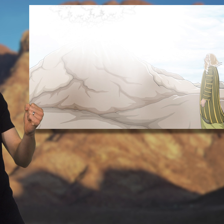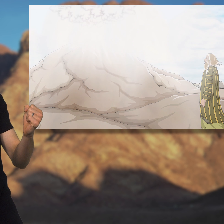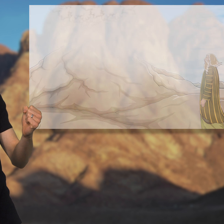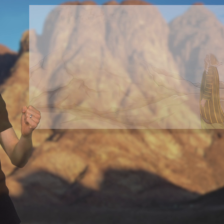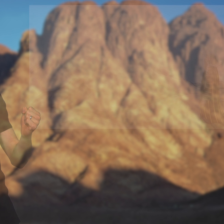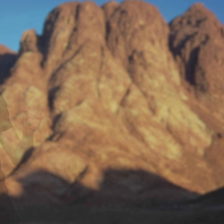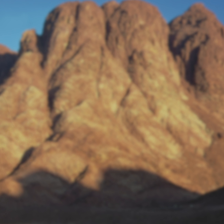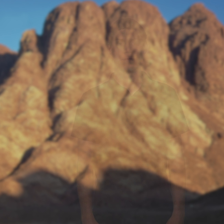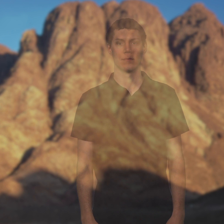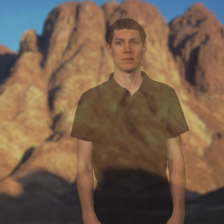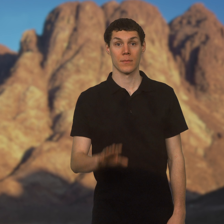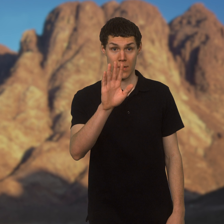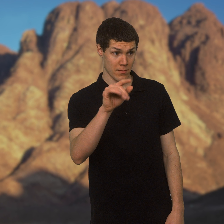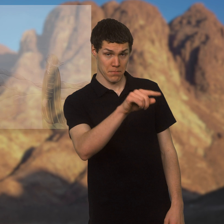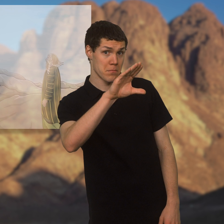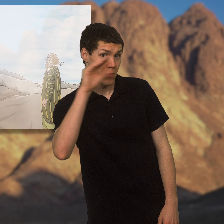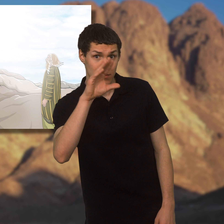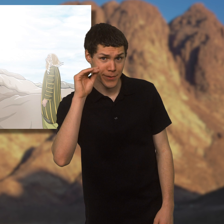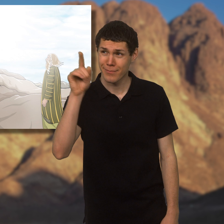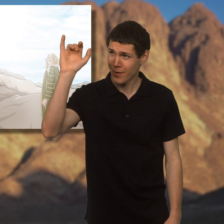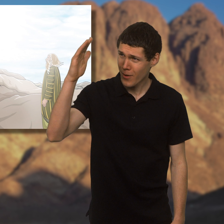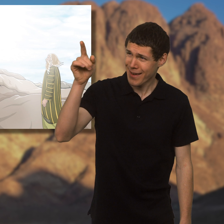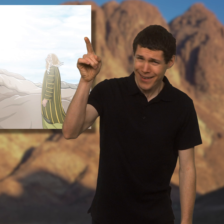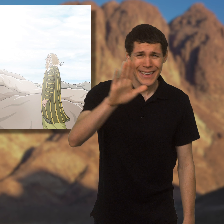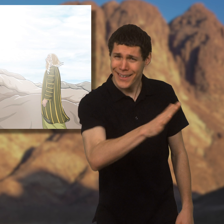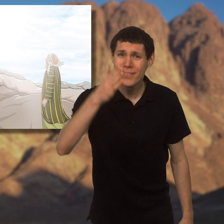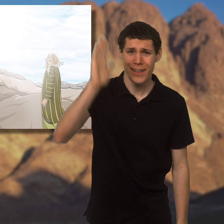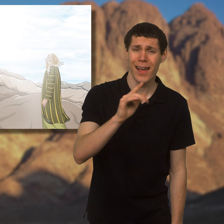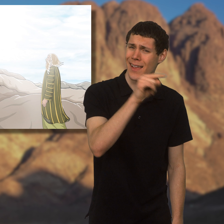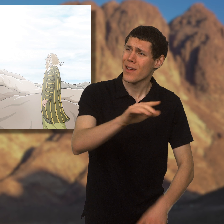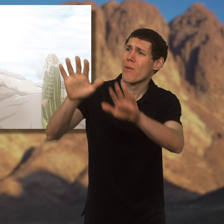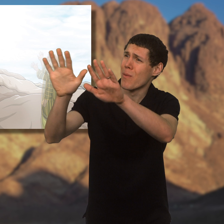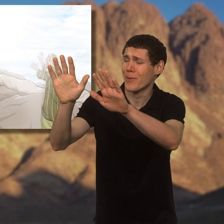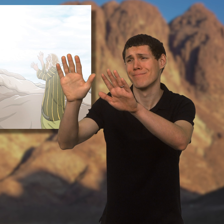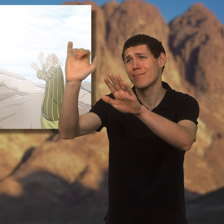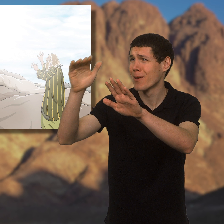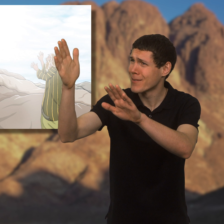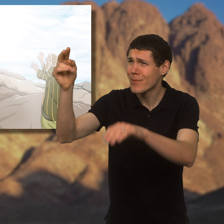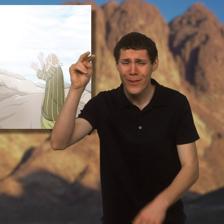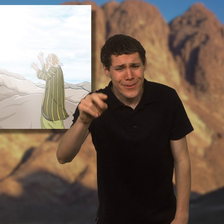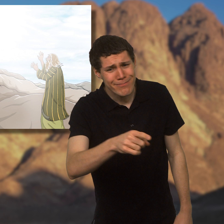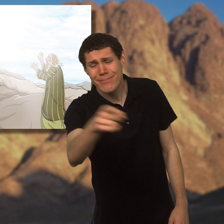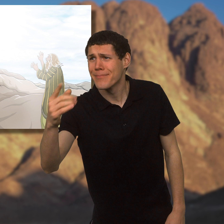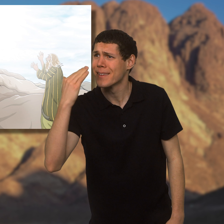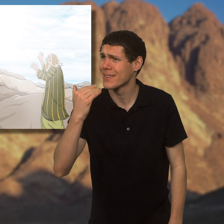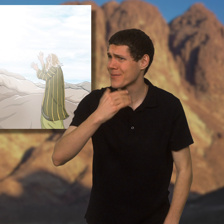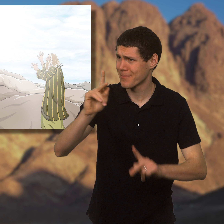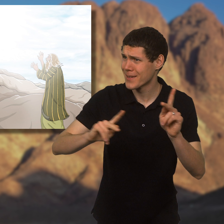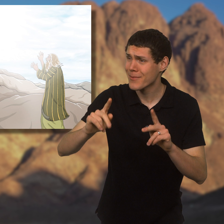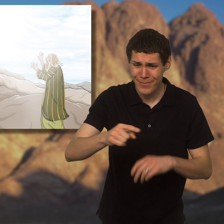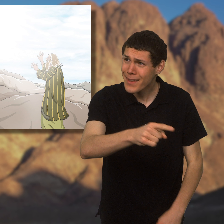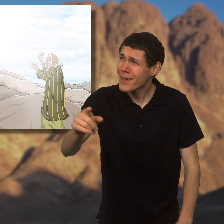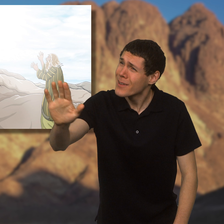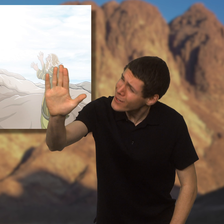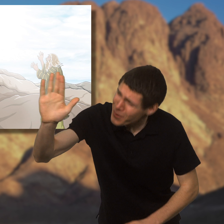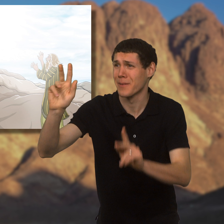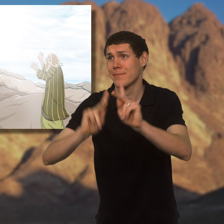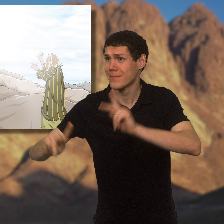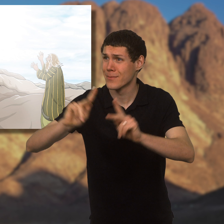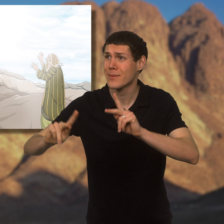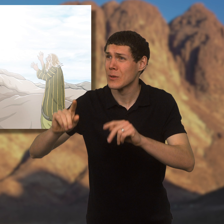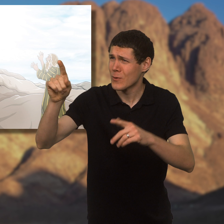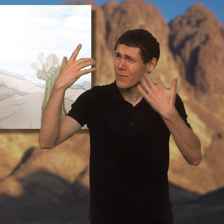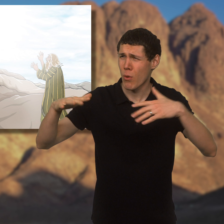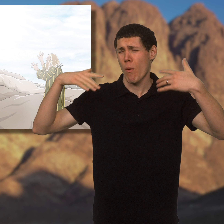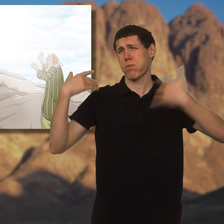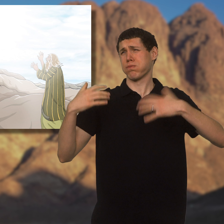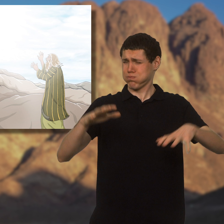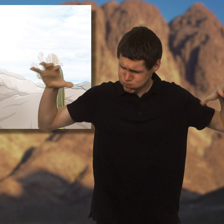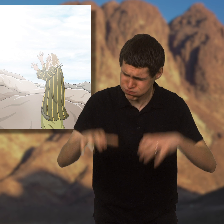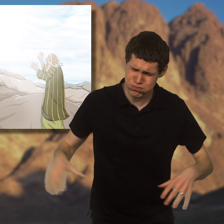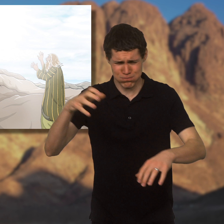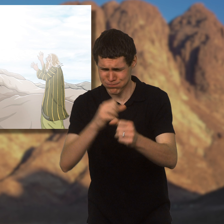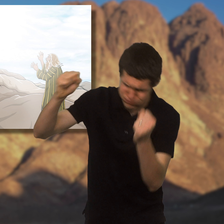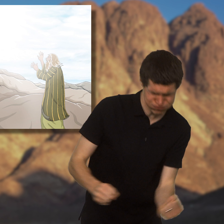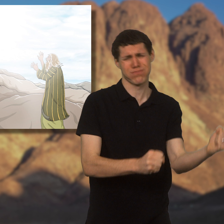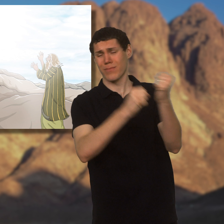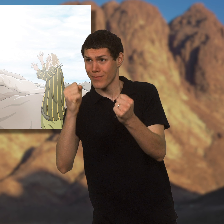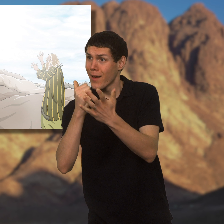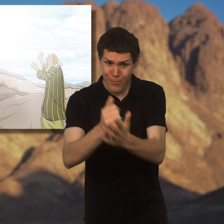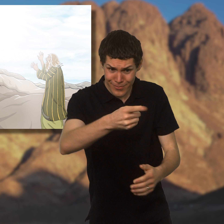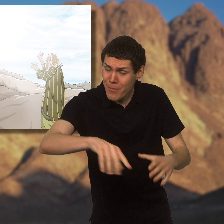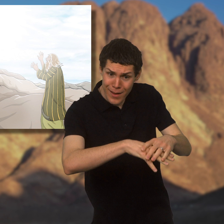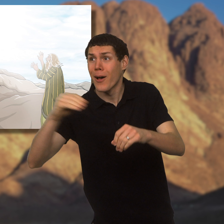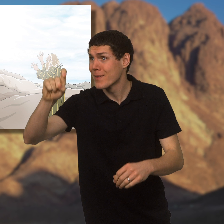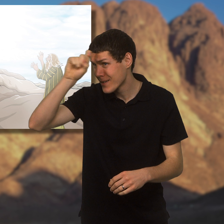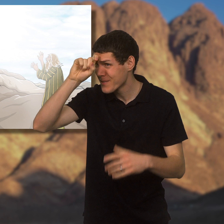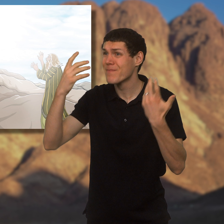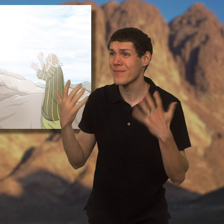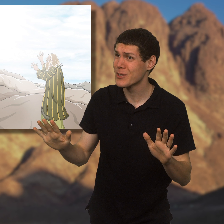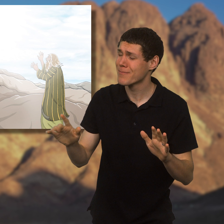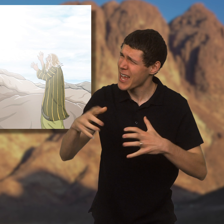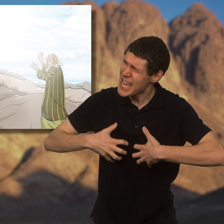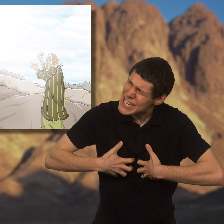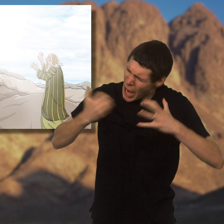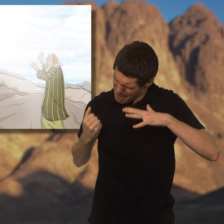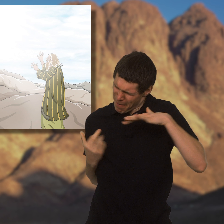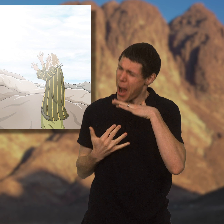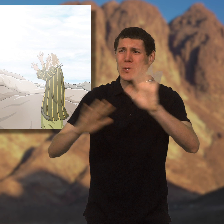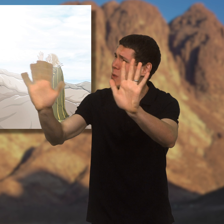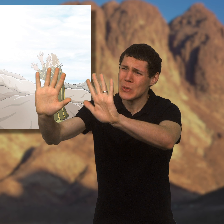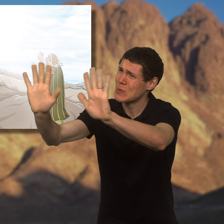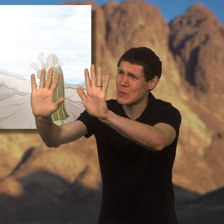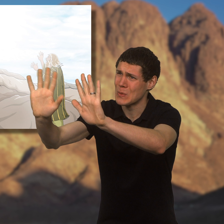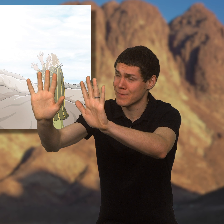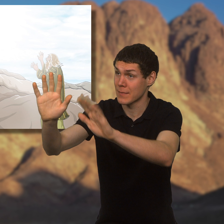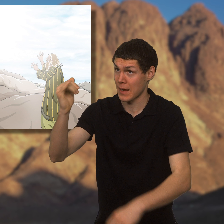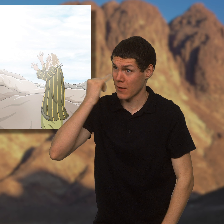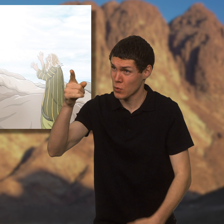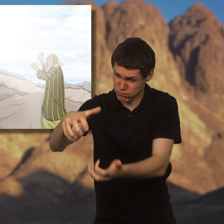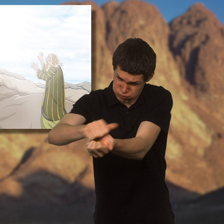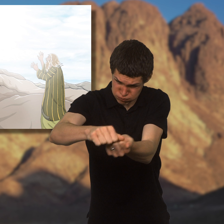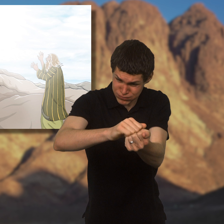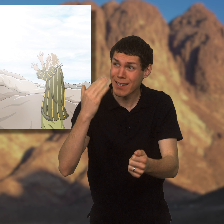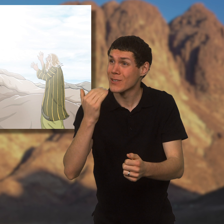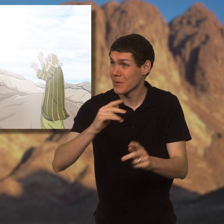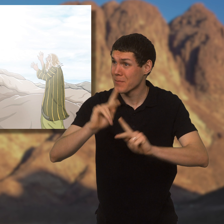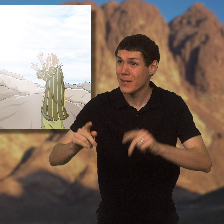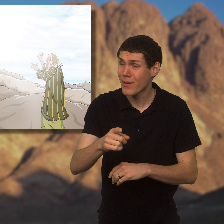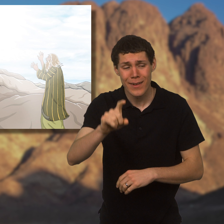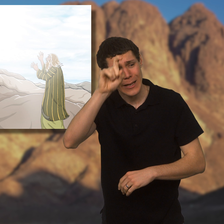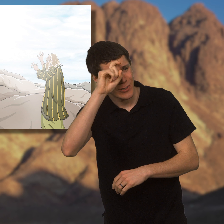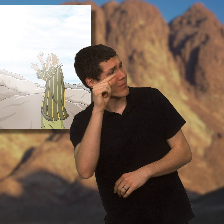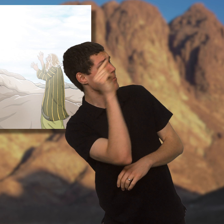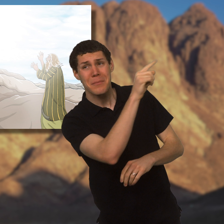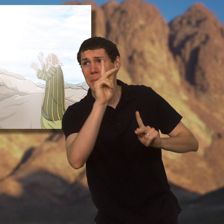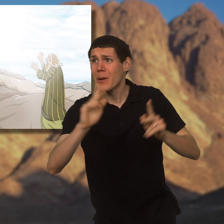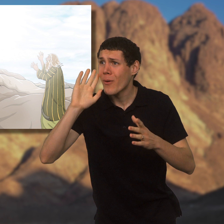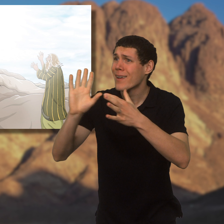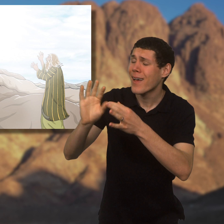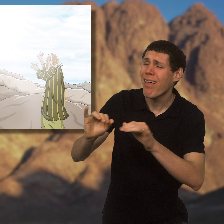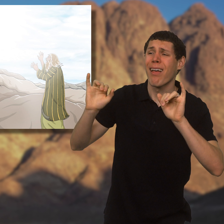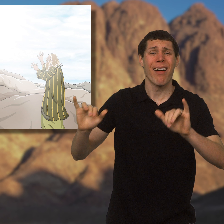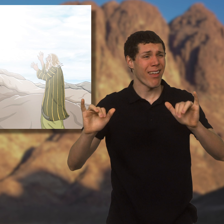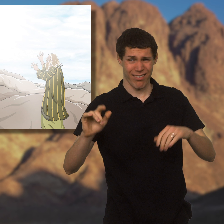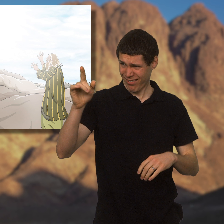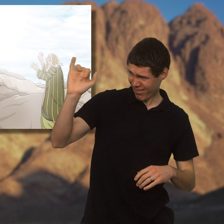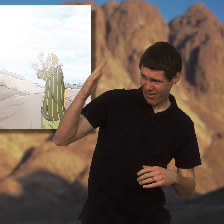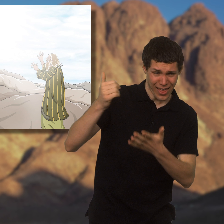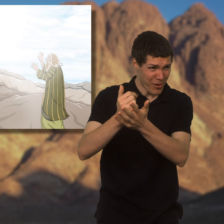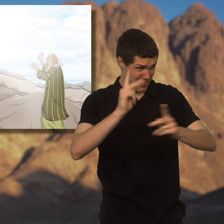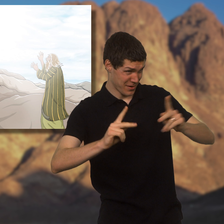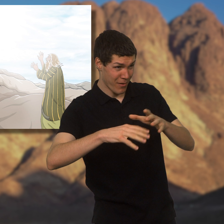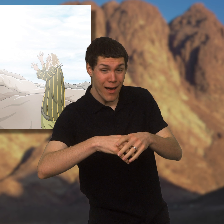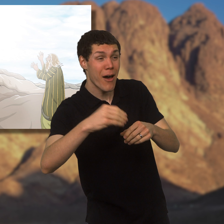But Moses sought the favor of the LORD his God, saying, “O LORD, why does Your anger burn against Your people, whom You brought out of the land of Egypt with great power and a mighty hand?